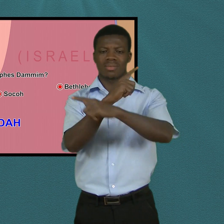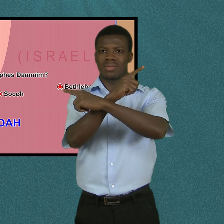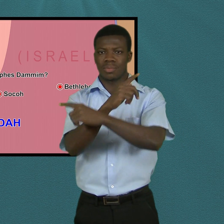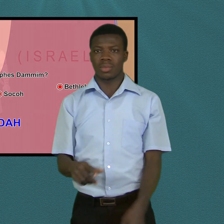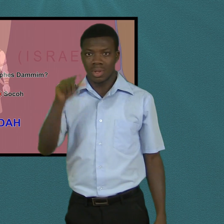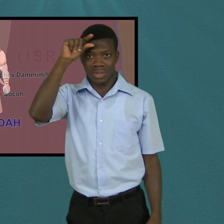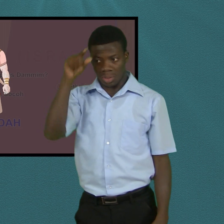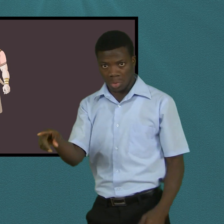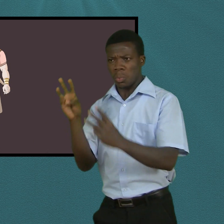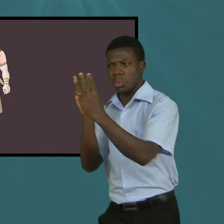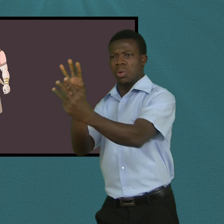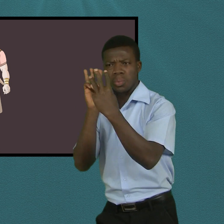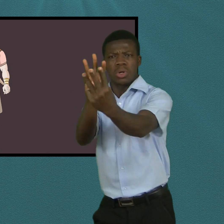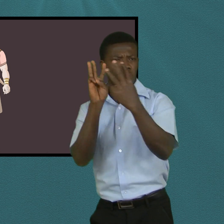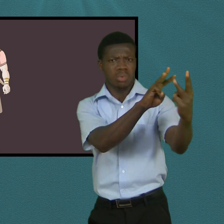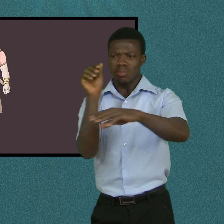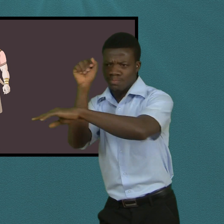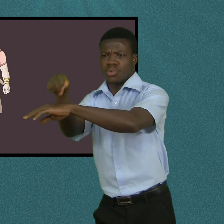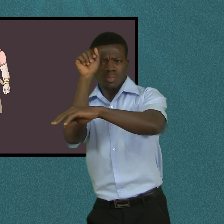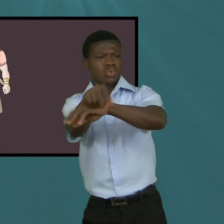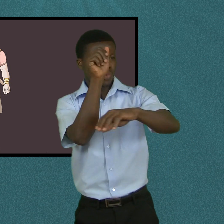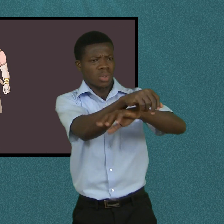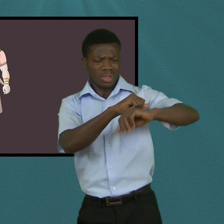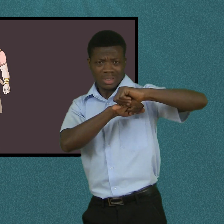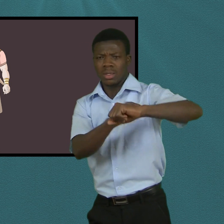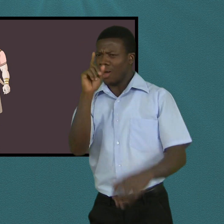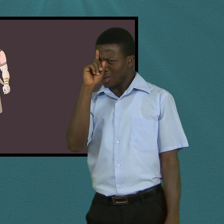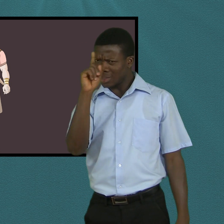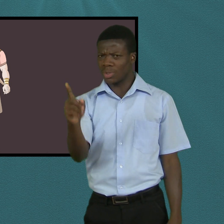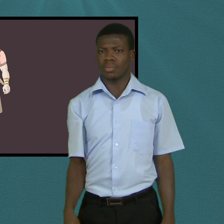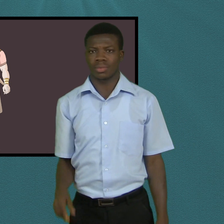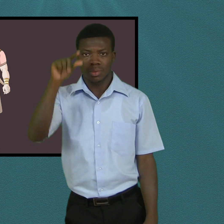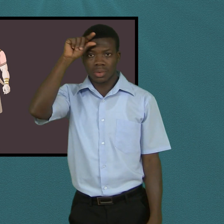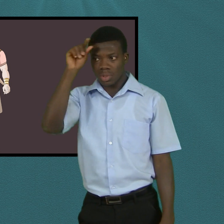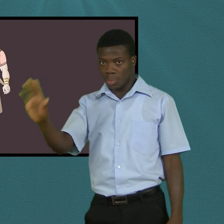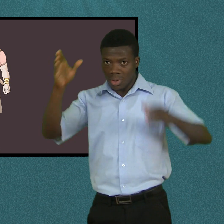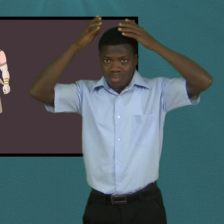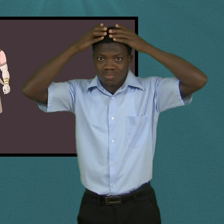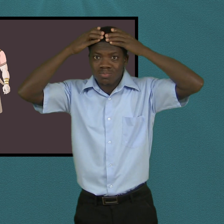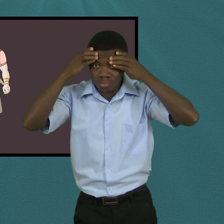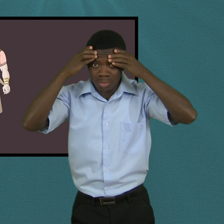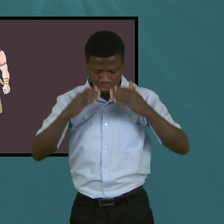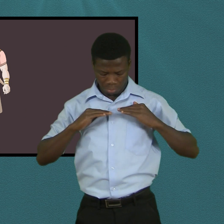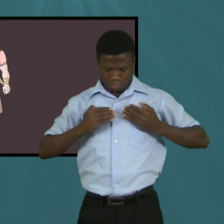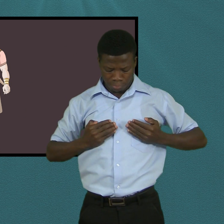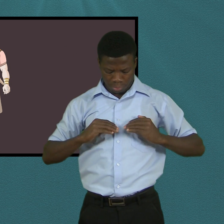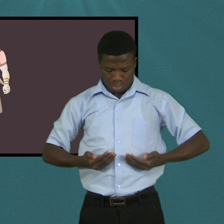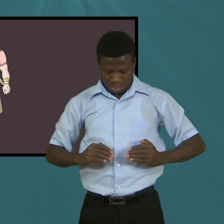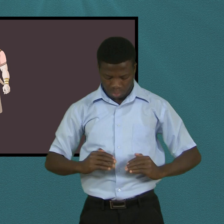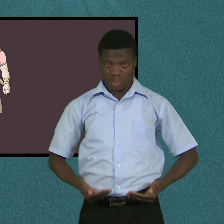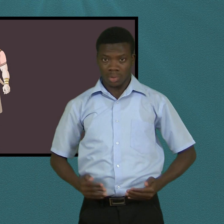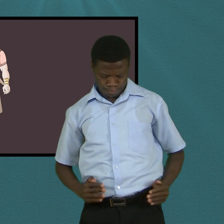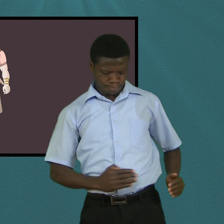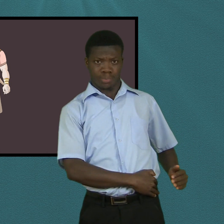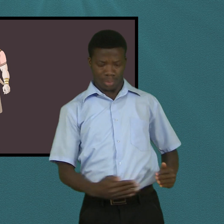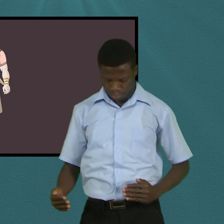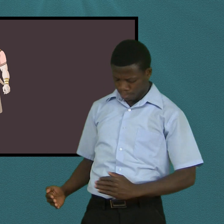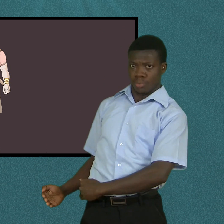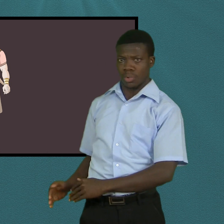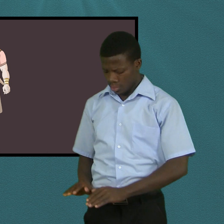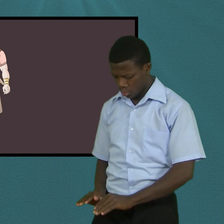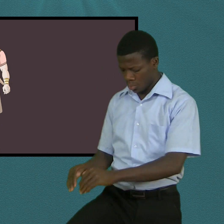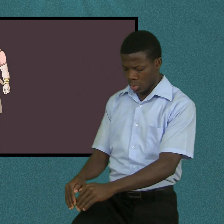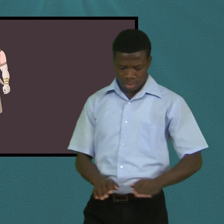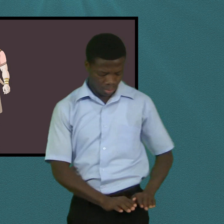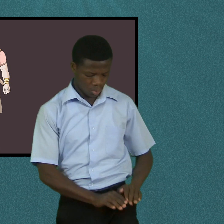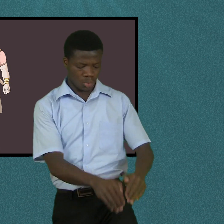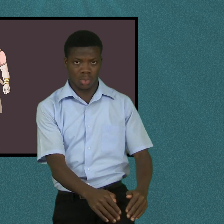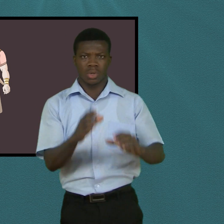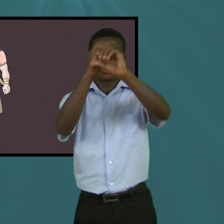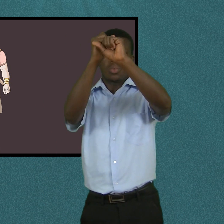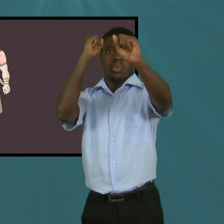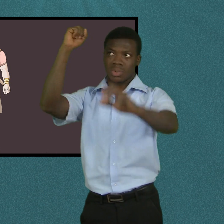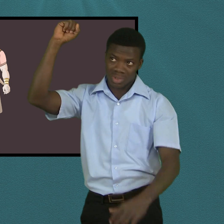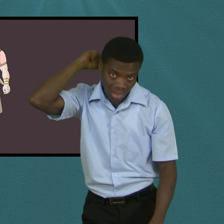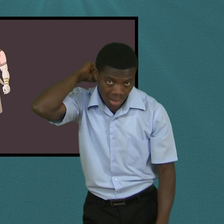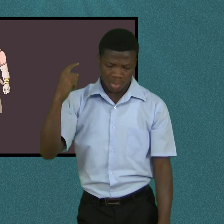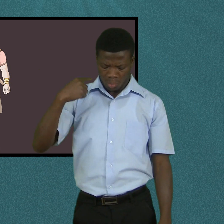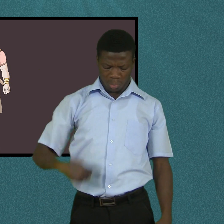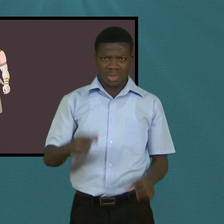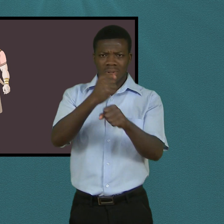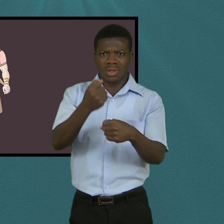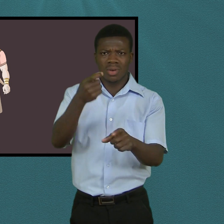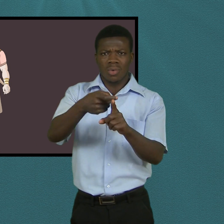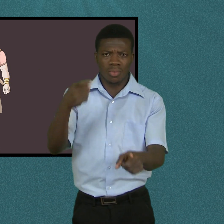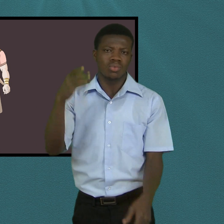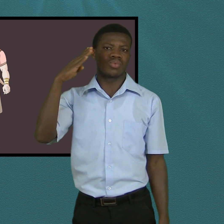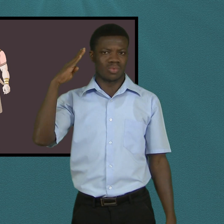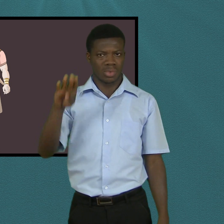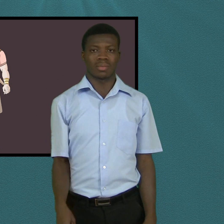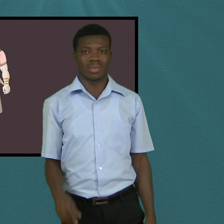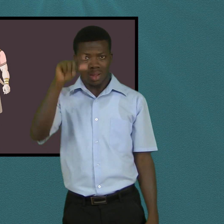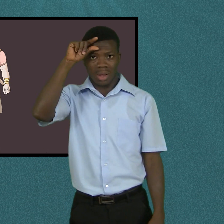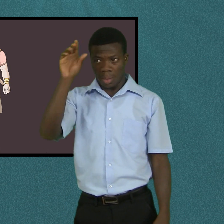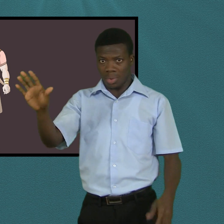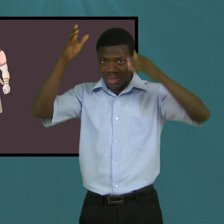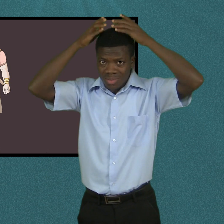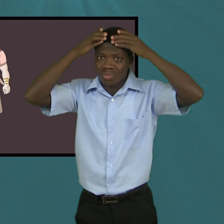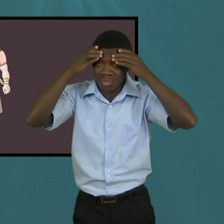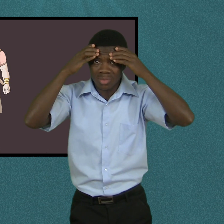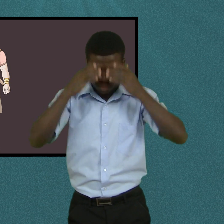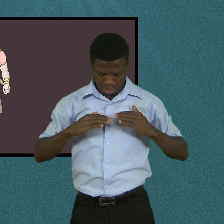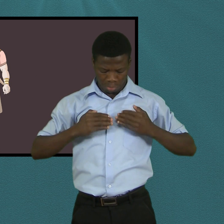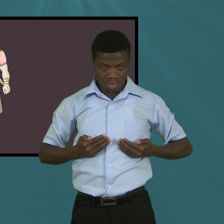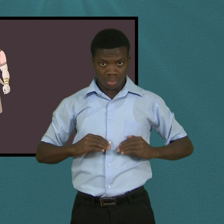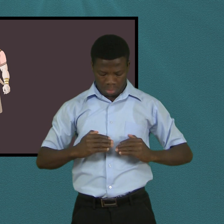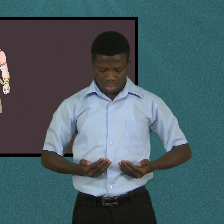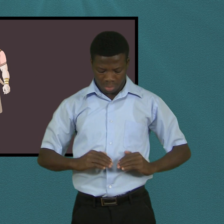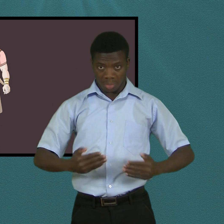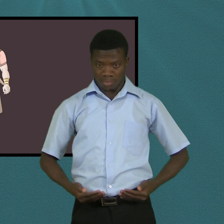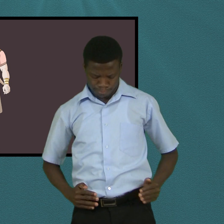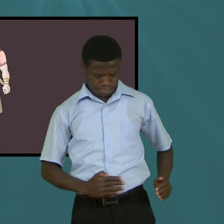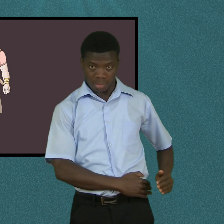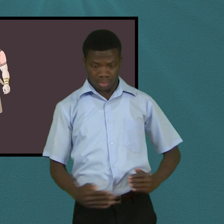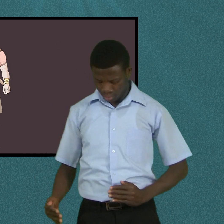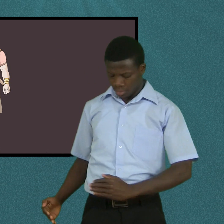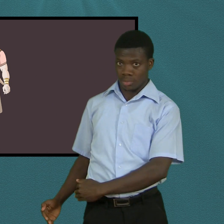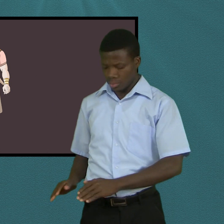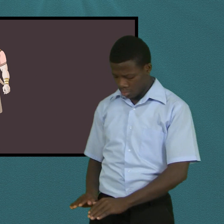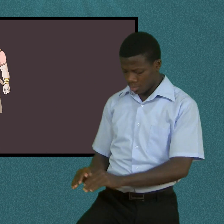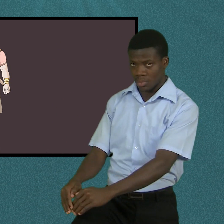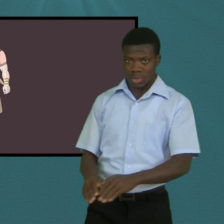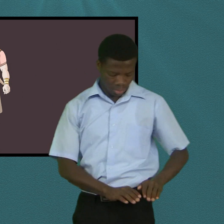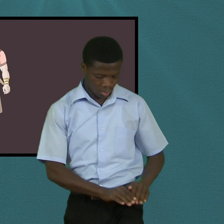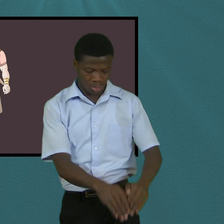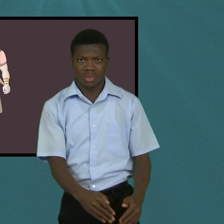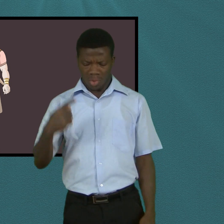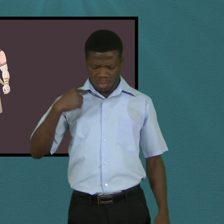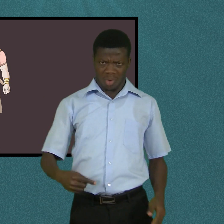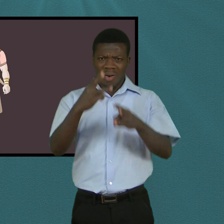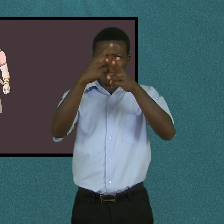He wore a bronze coat of mail weighing five thousand shekels, and he had armor of bronze on his legs and a javelin of bronze slung between his shoulders.